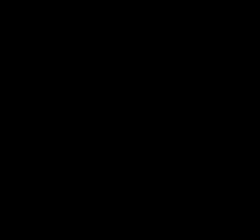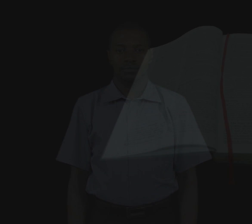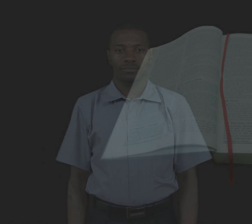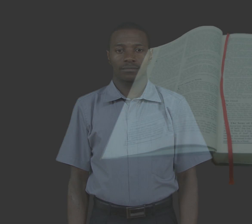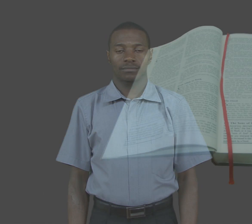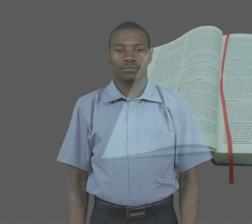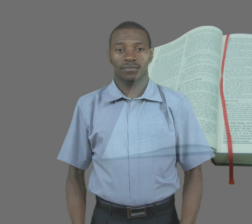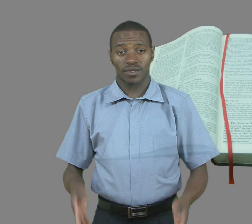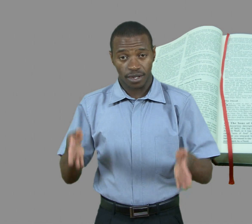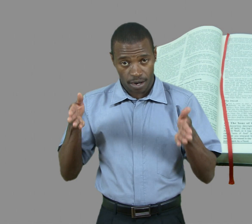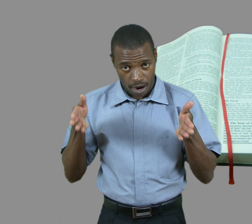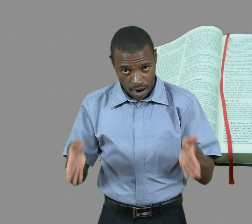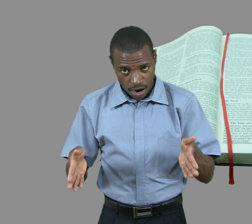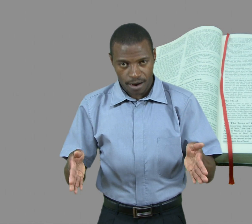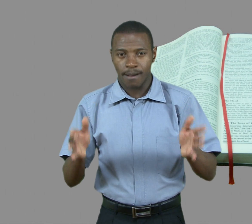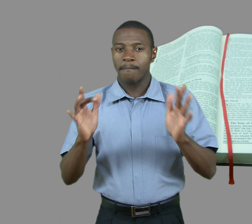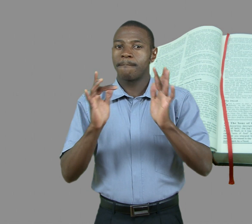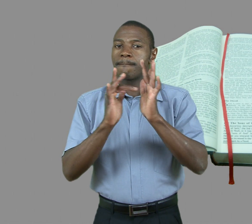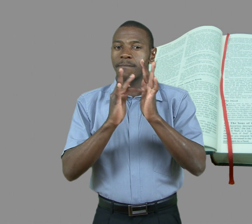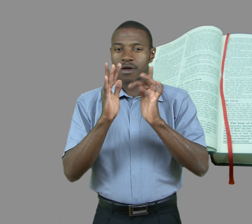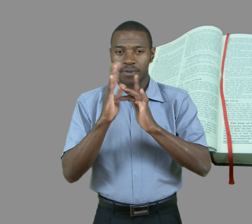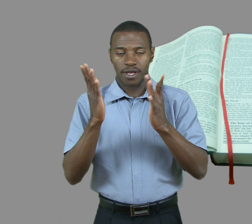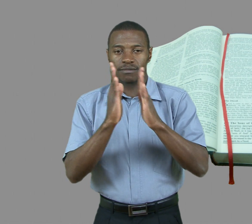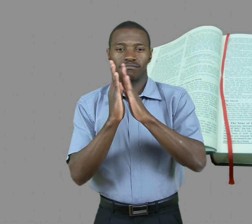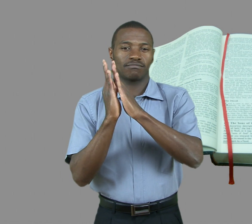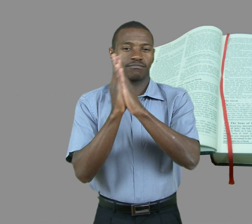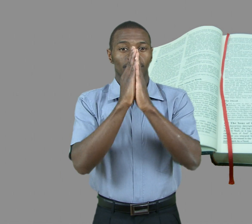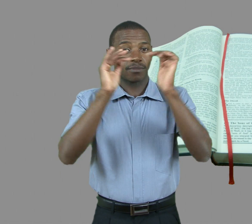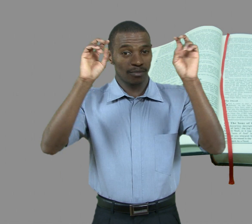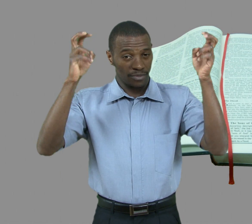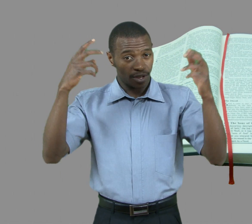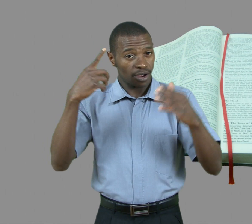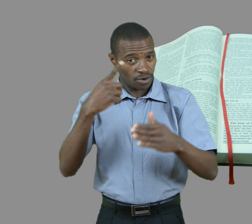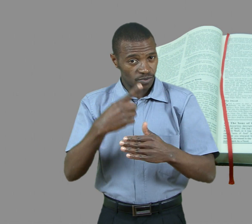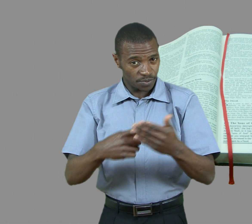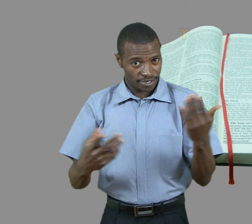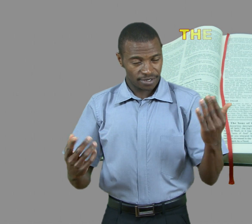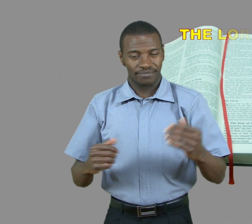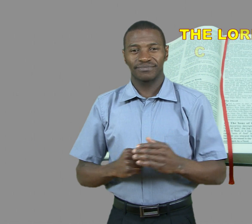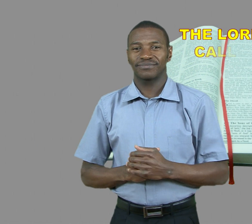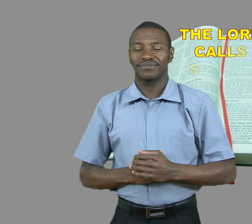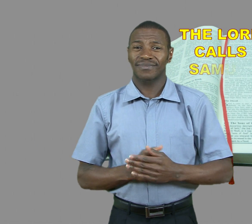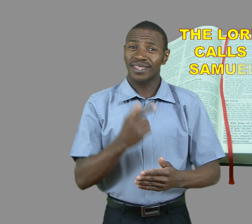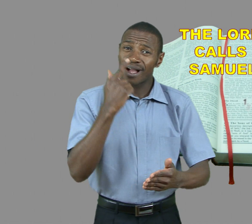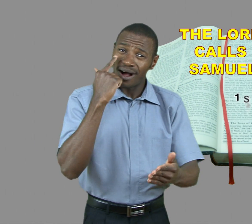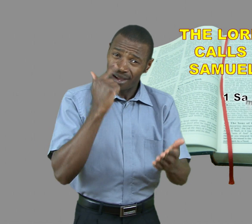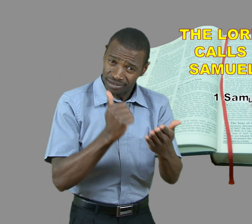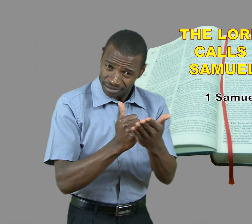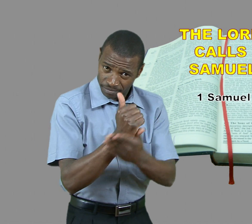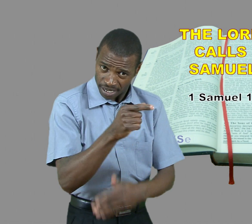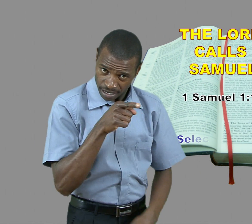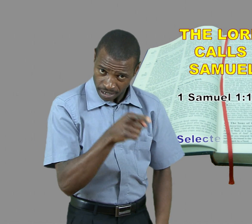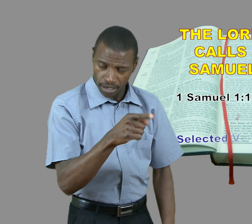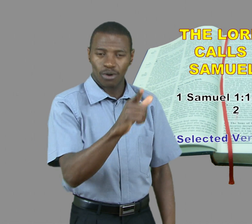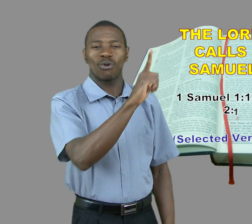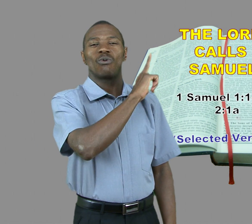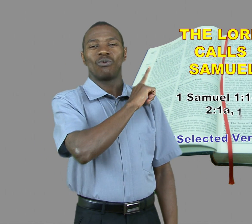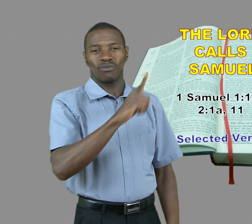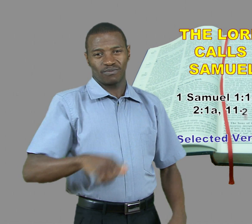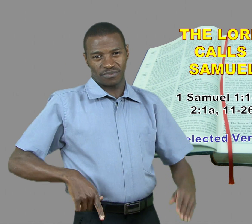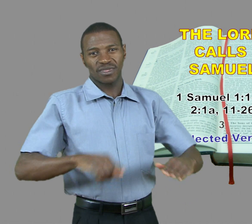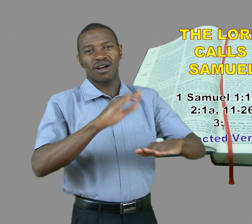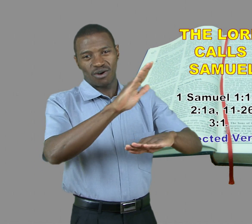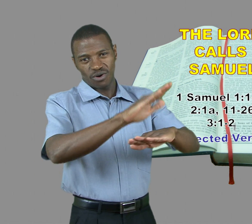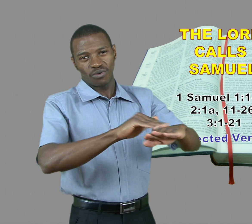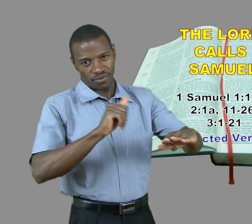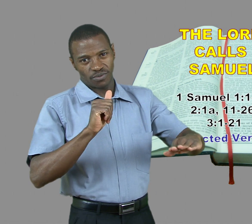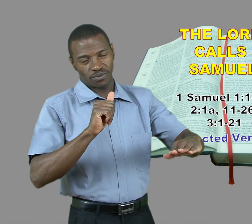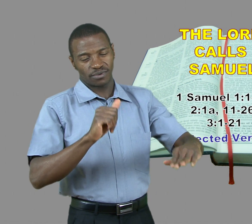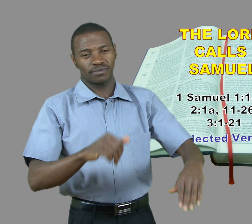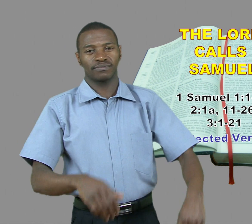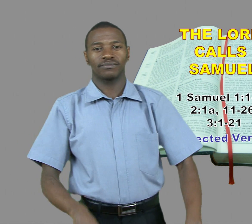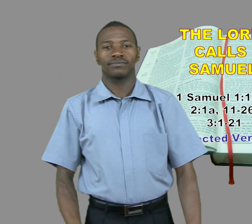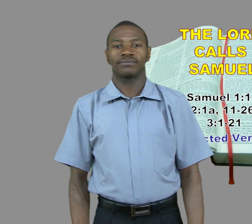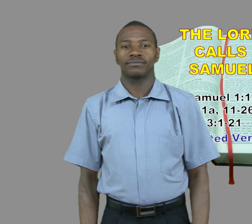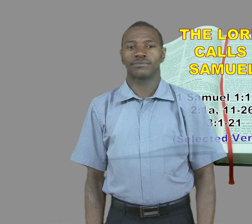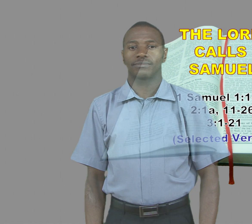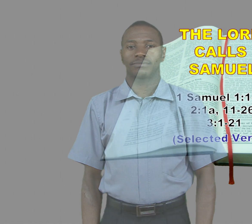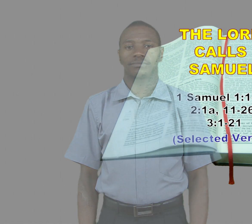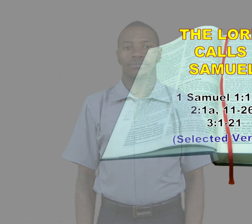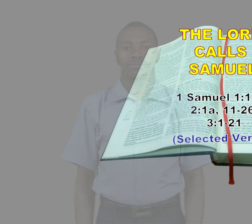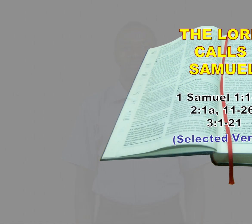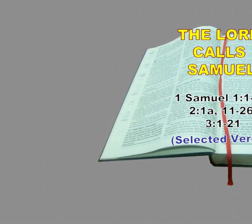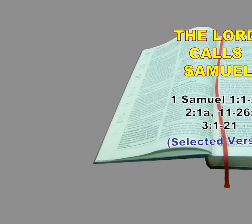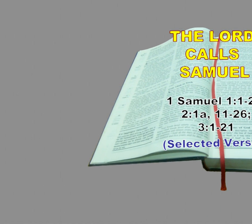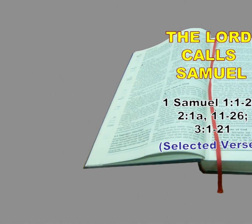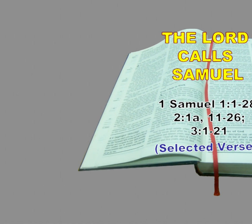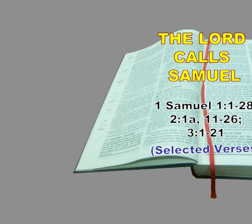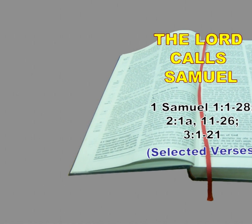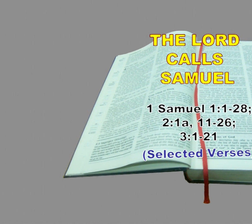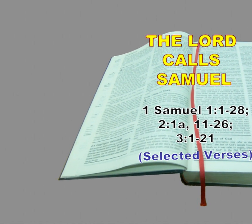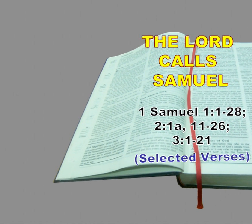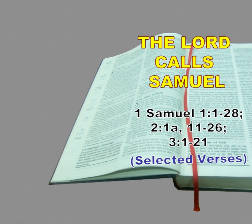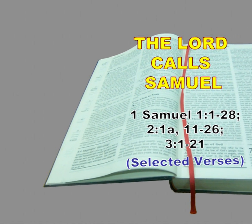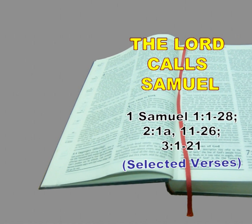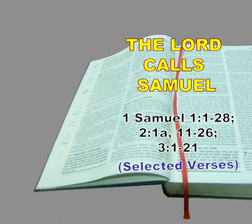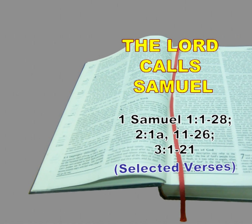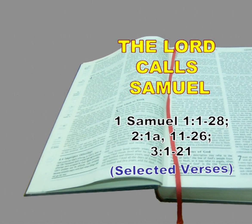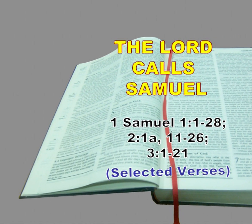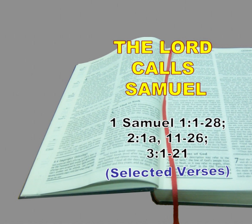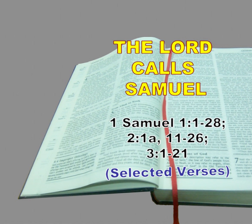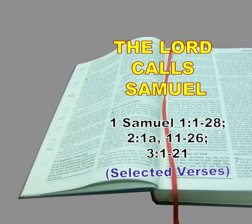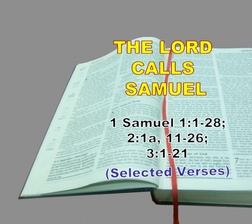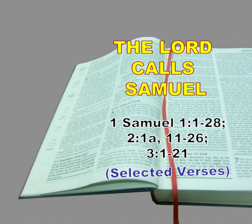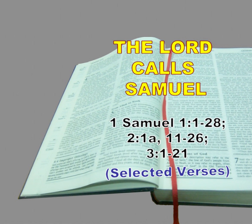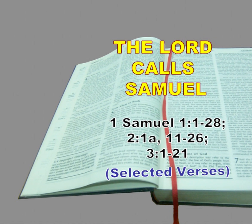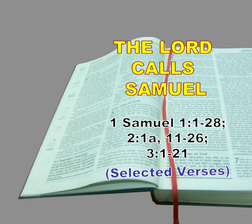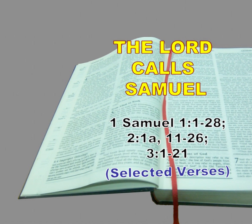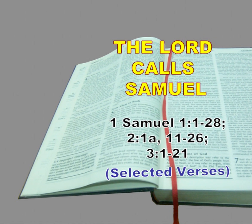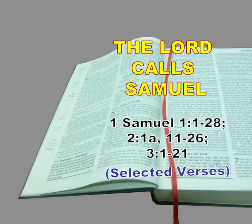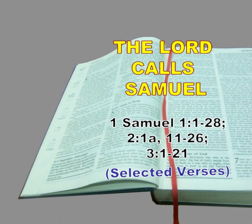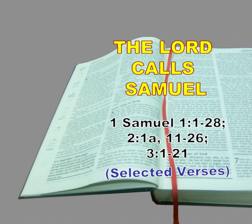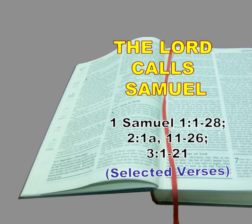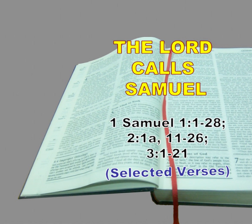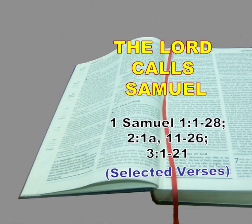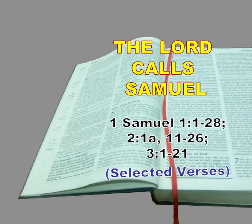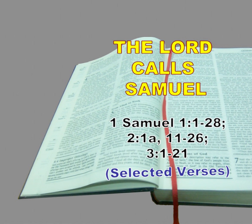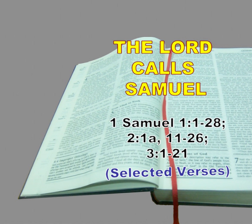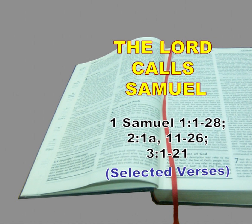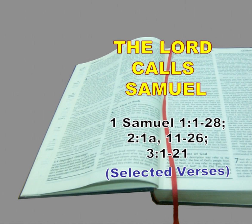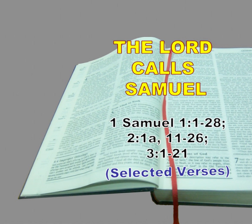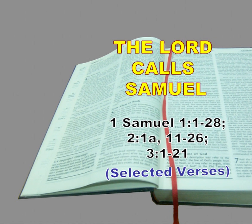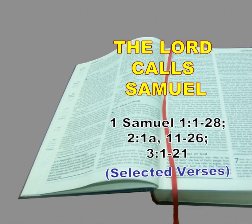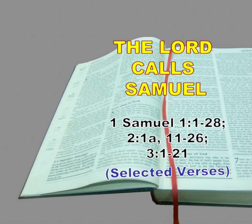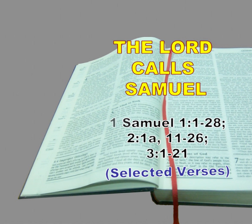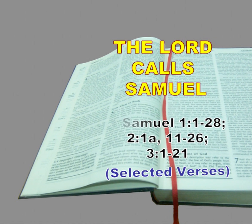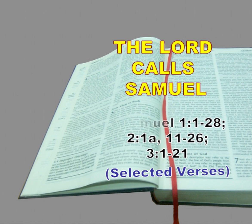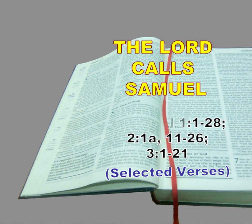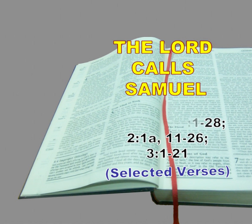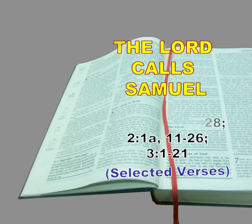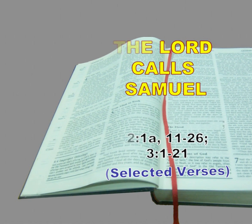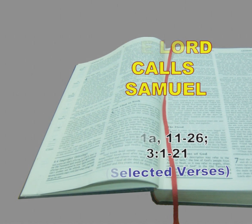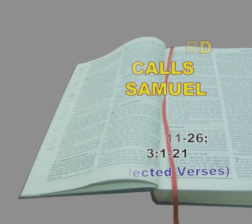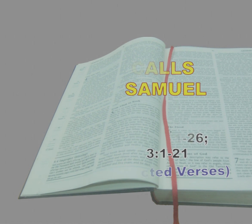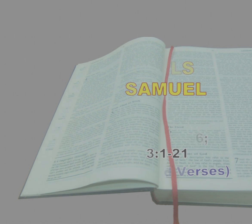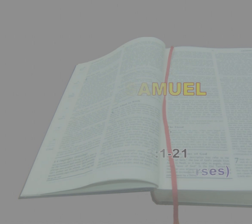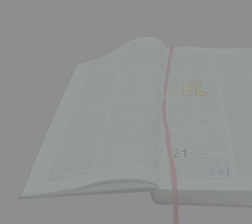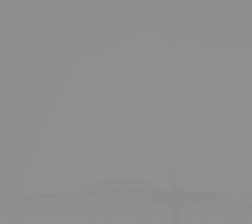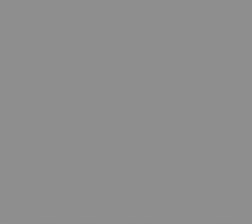The Lord calls Samuel